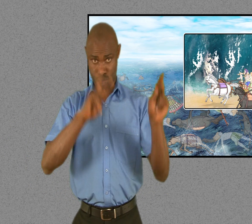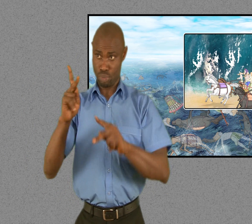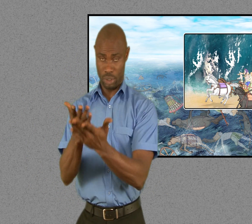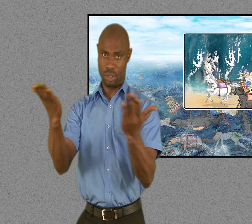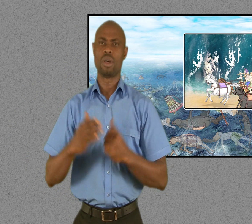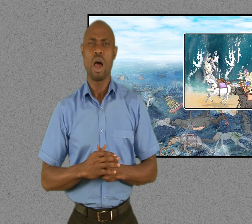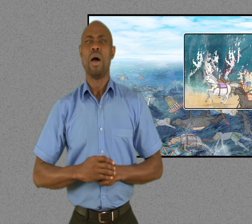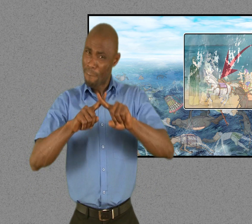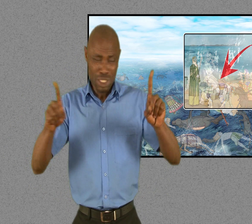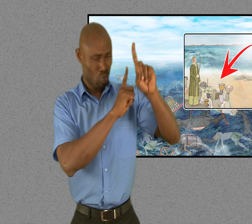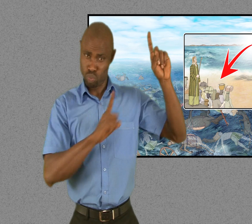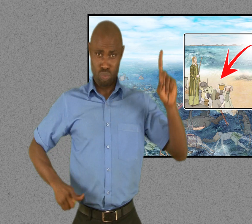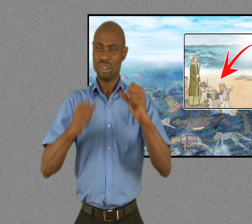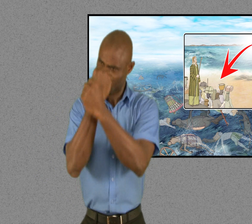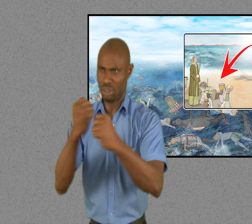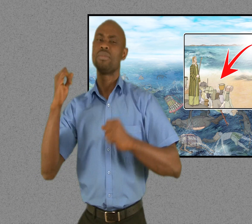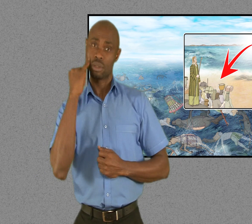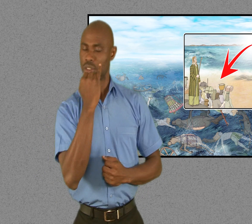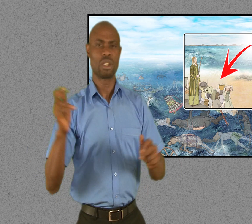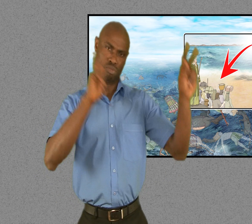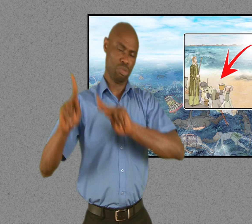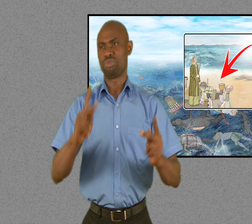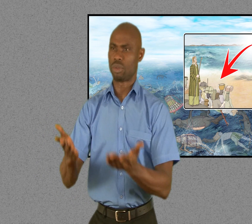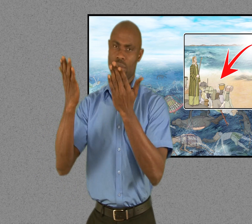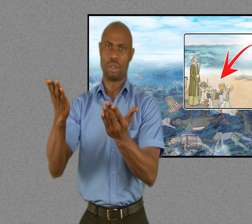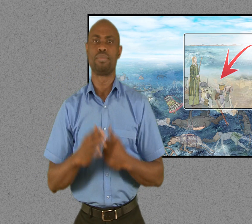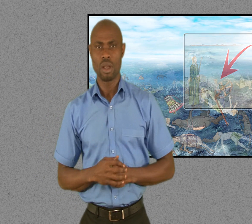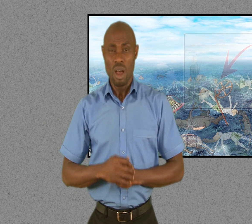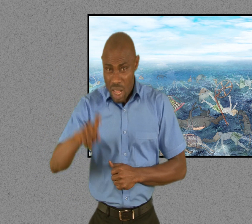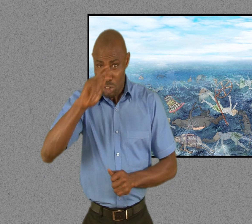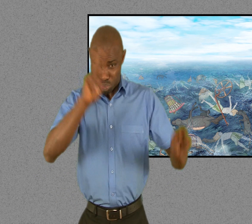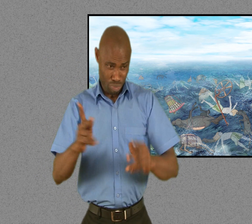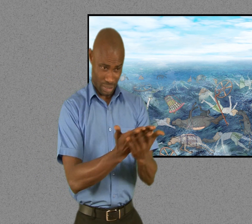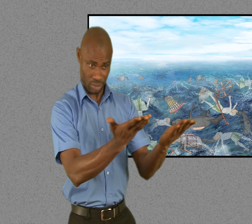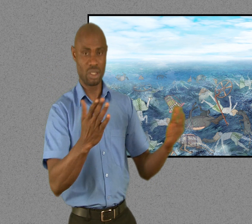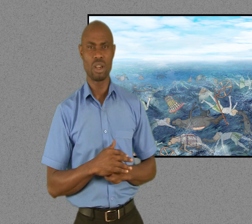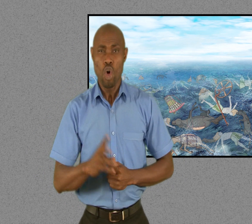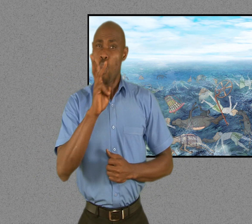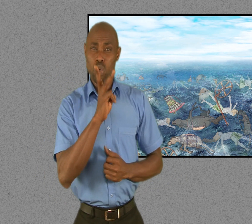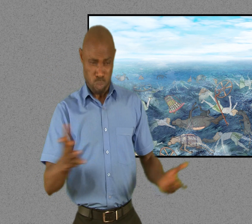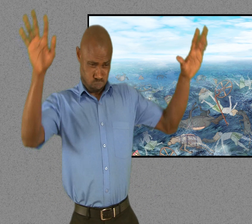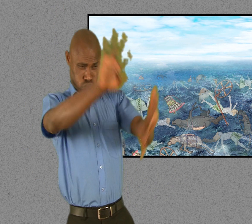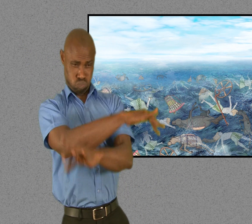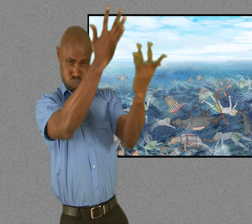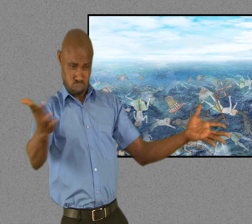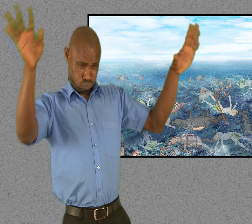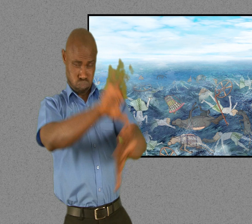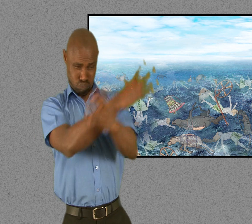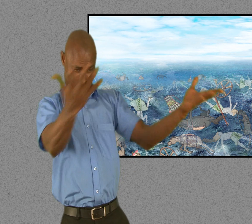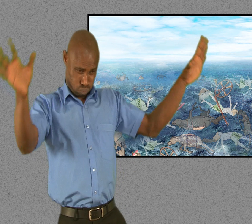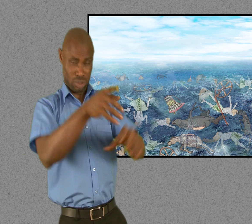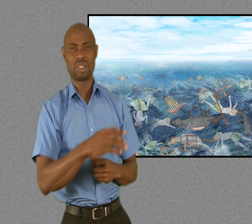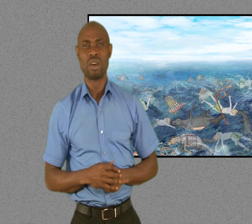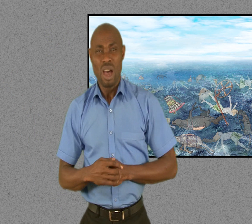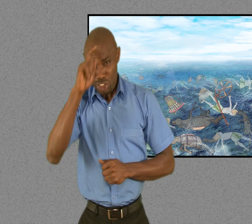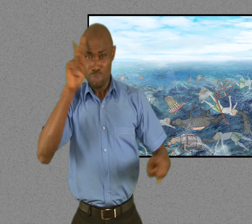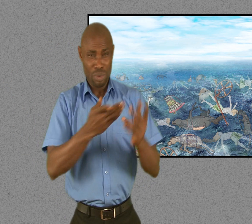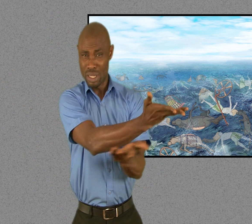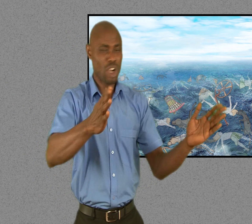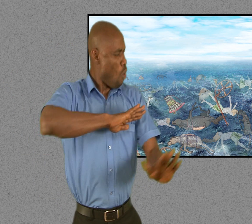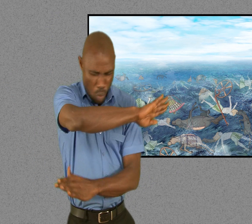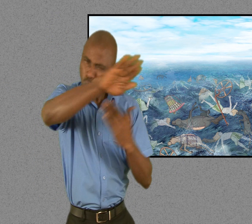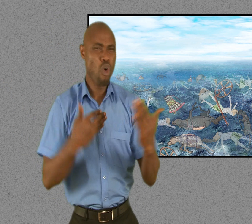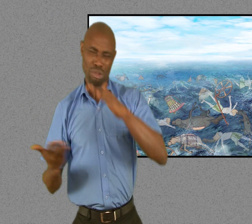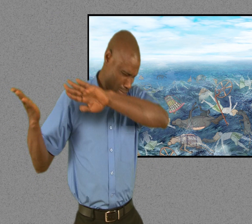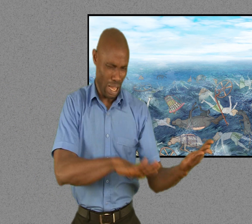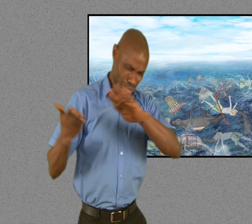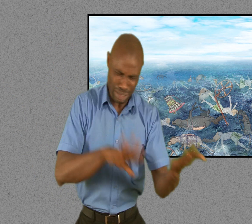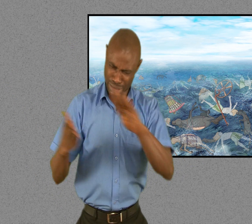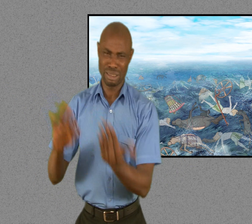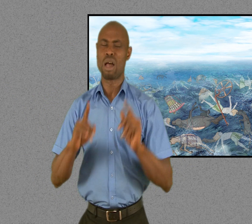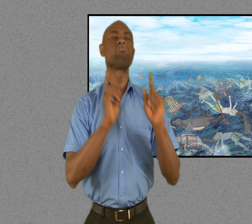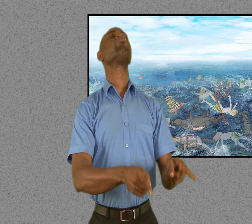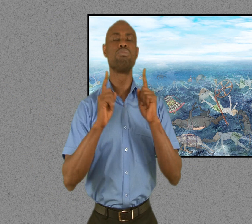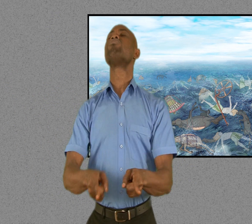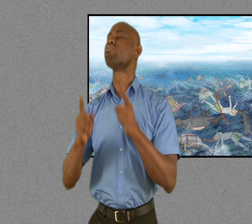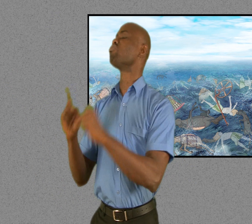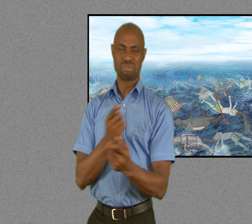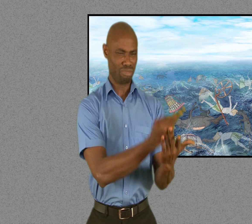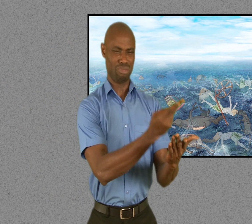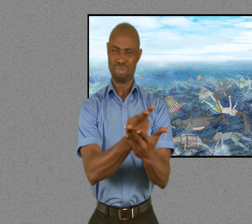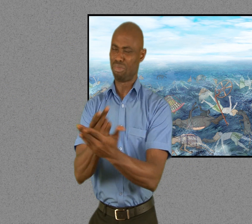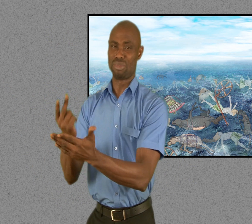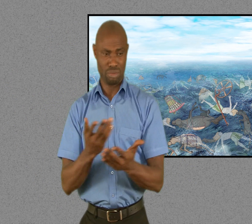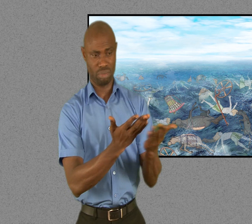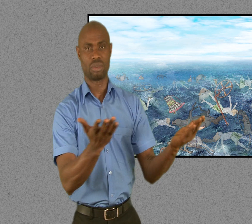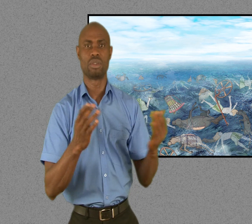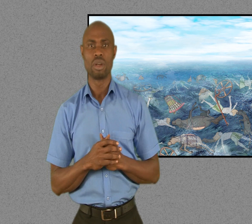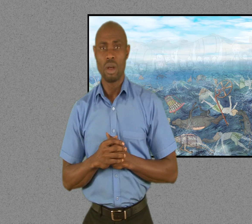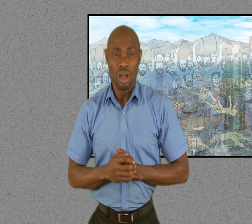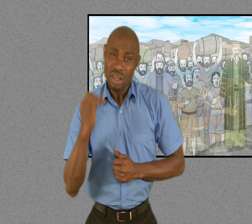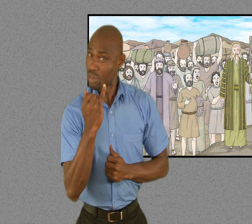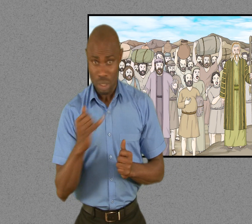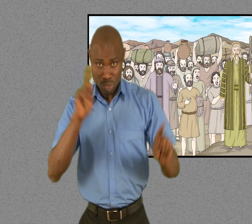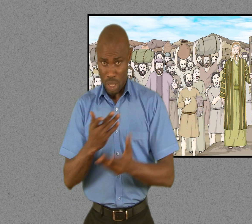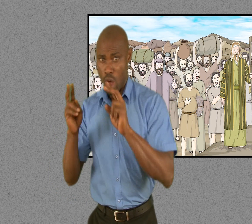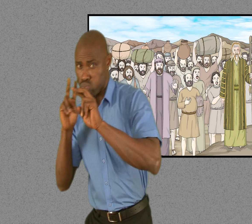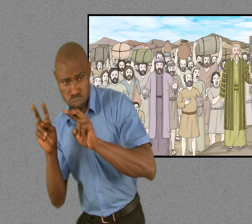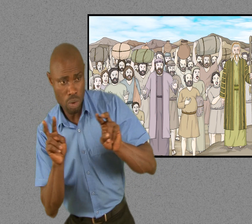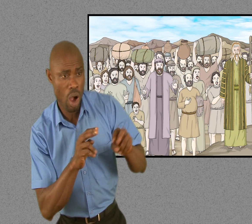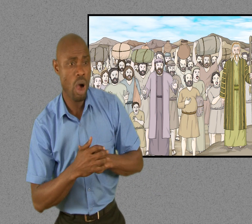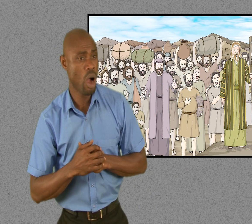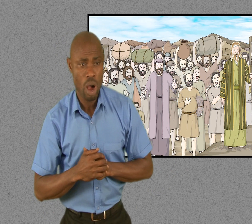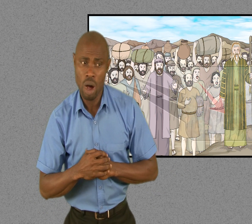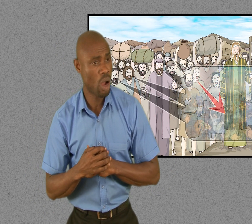That day the LORD saved Israel from the hand of the Egyptians, and Israel saw the Egyptians dead on the shore.